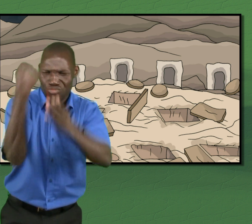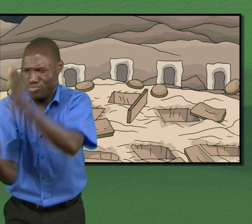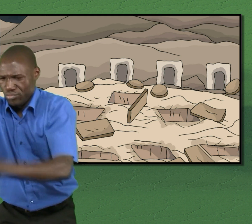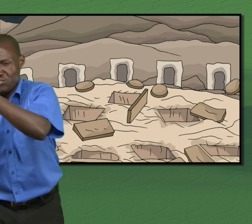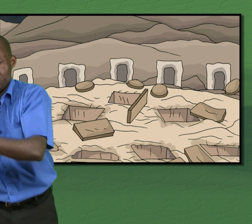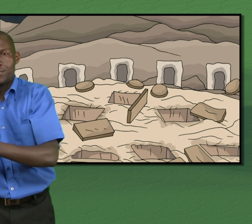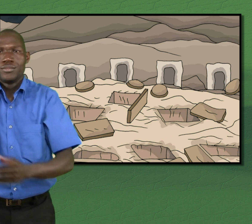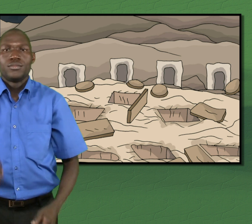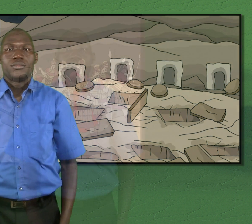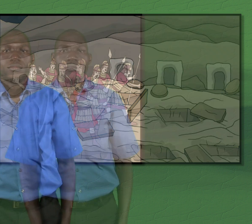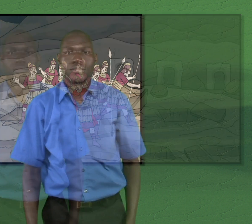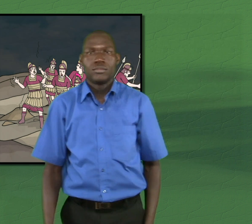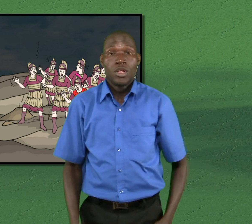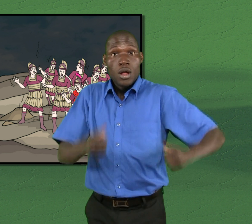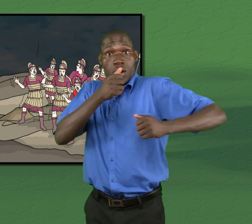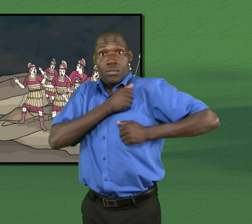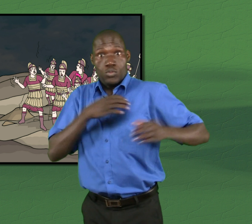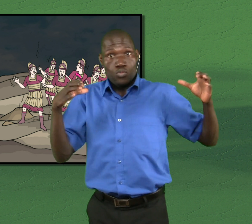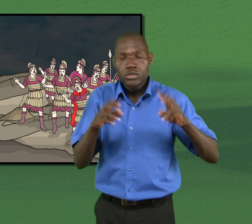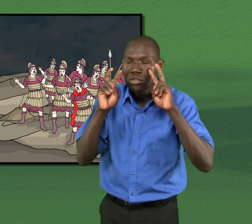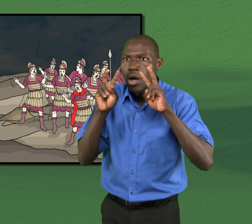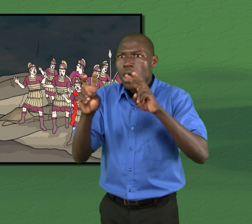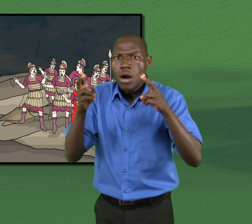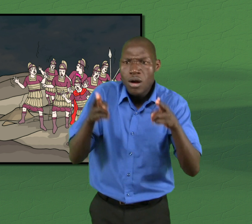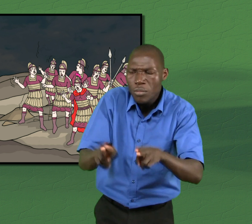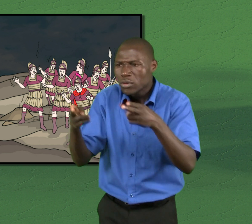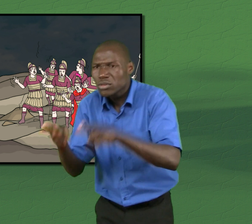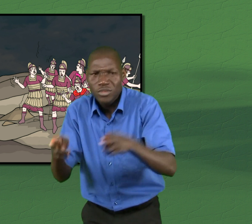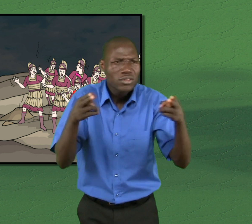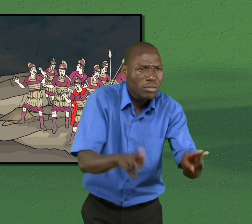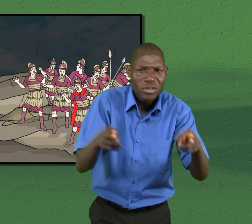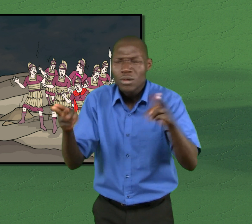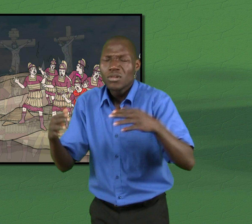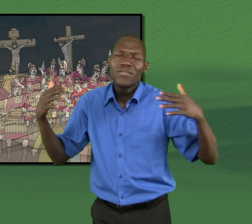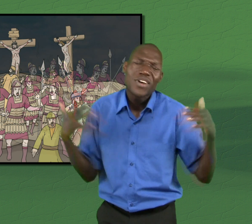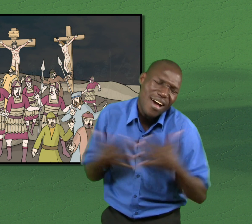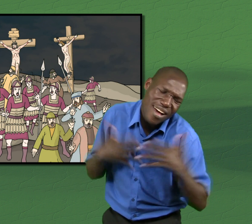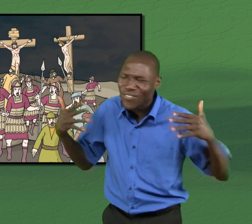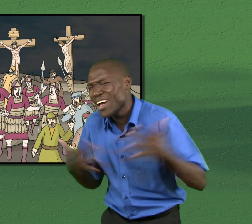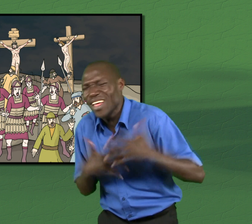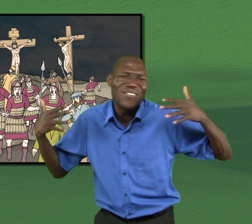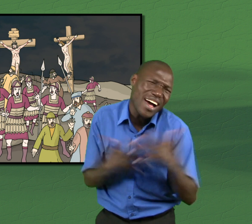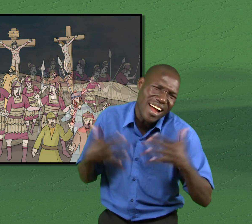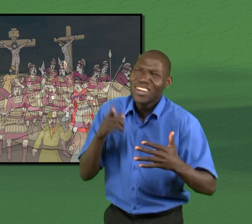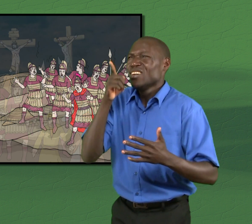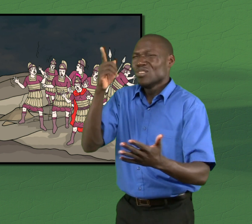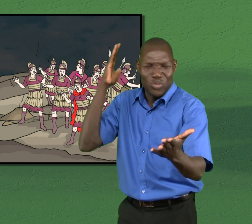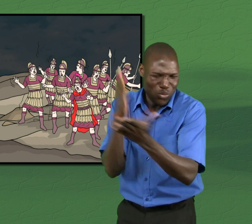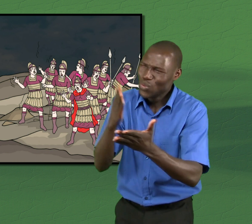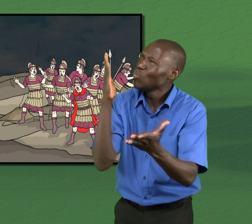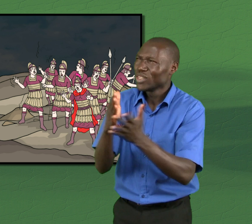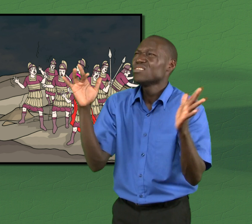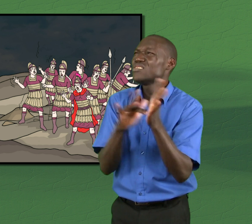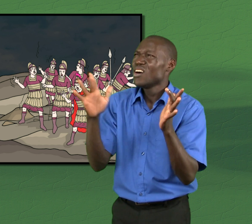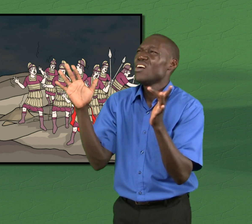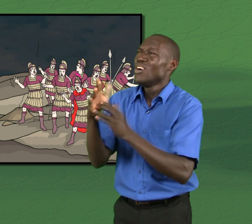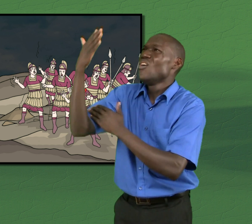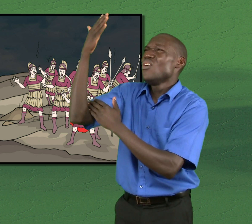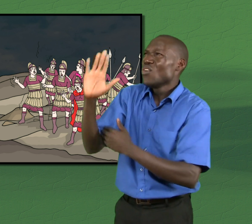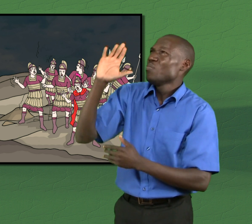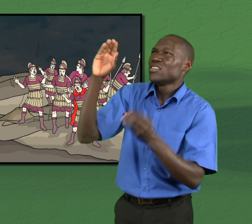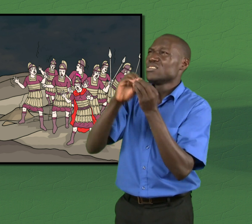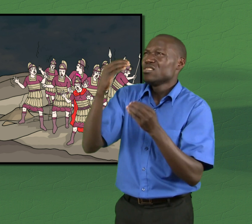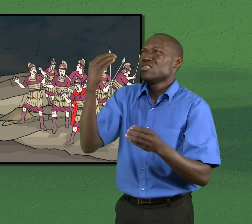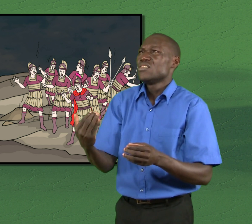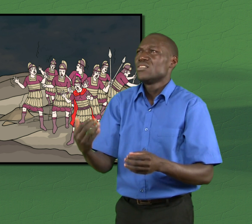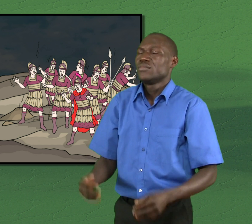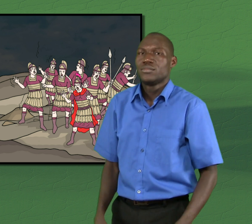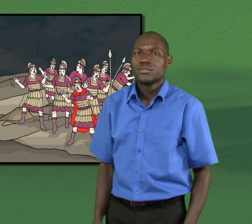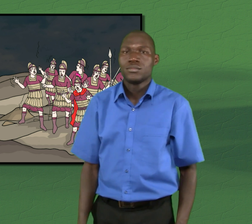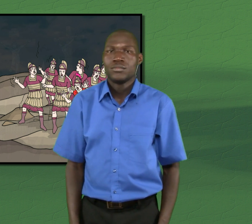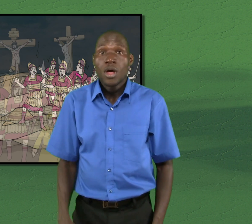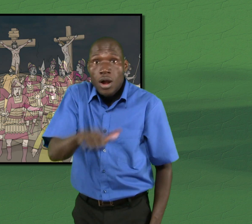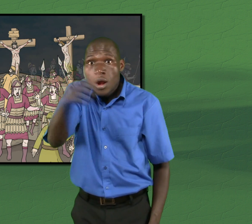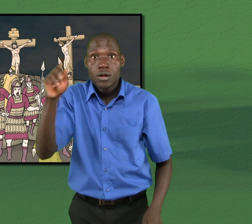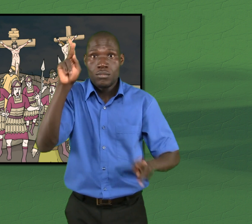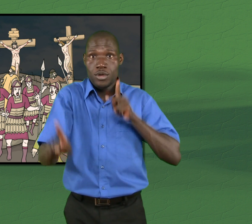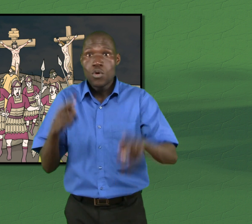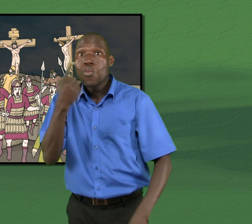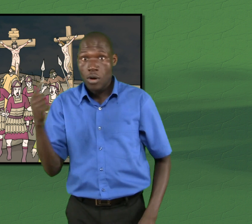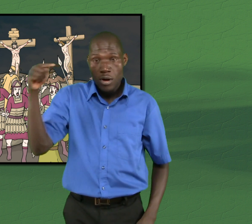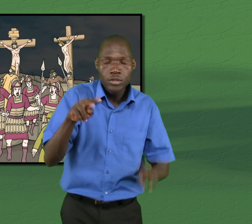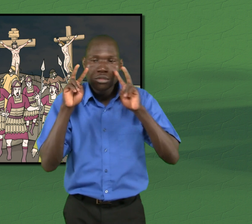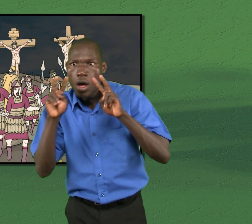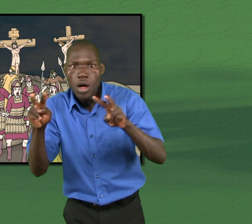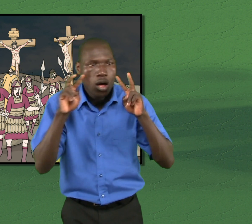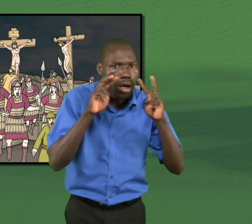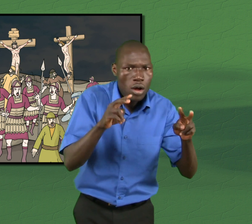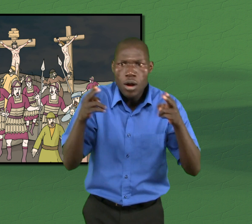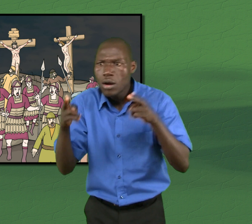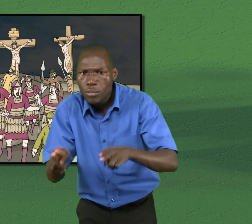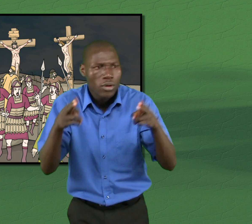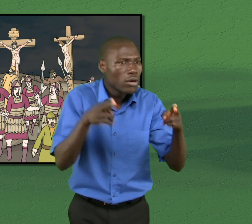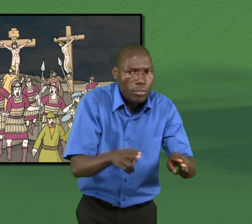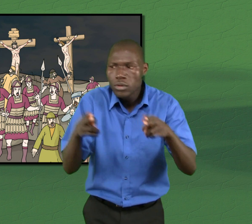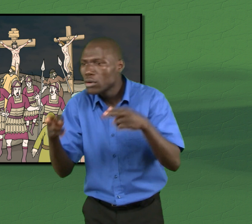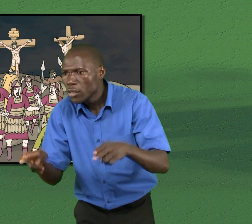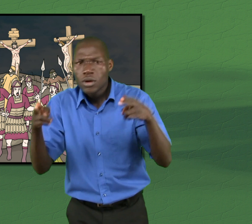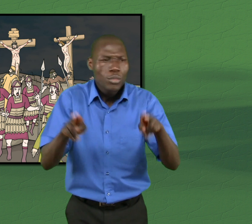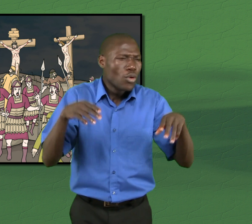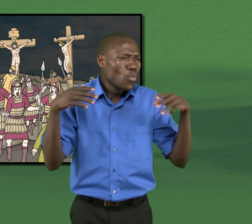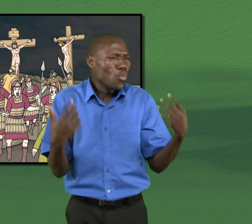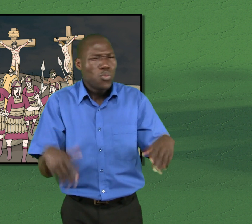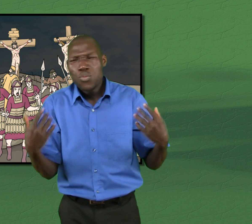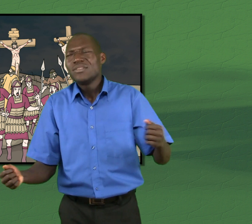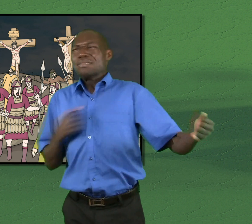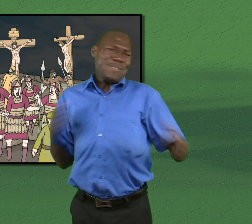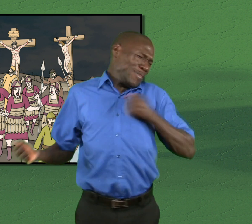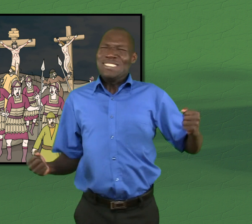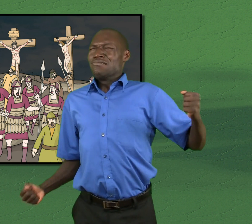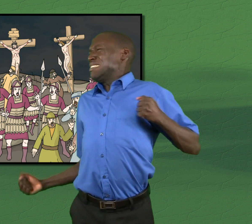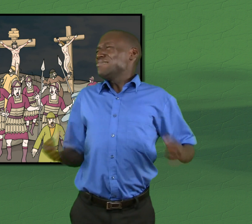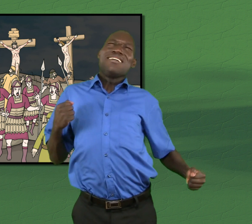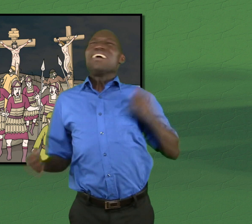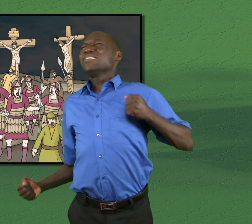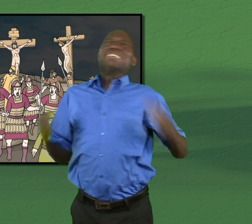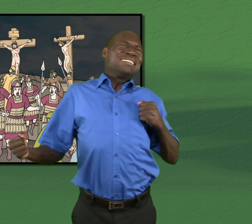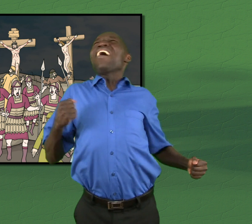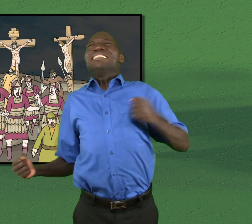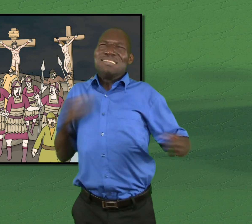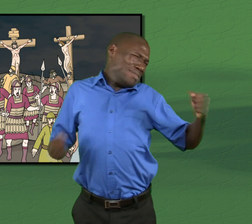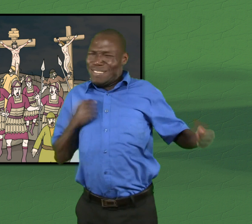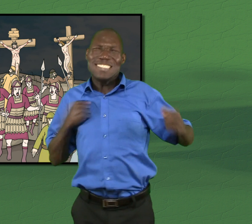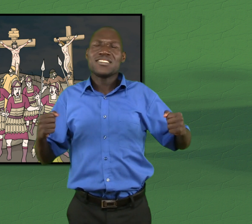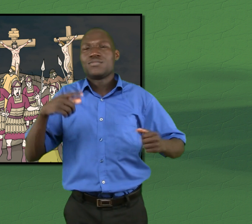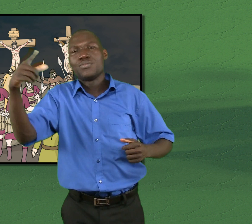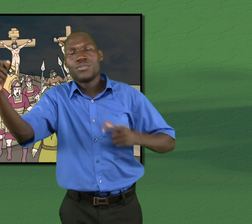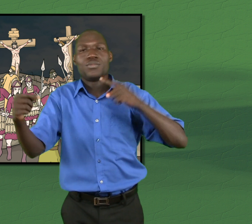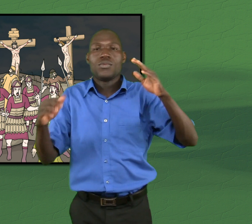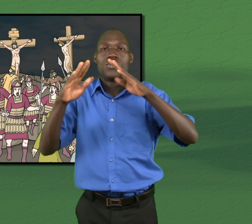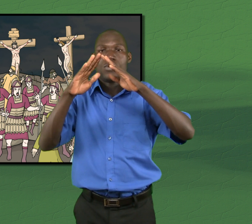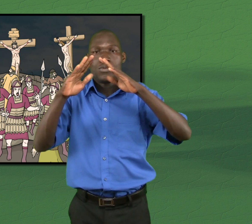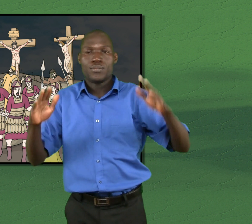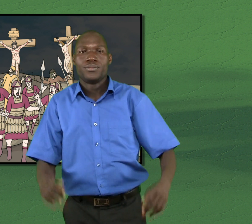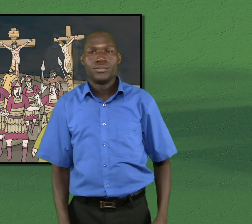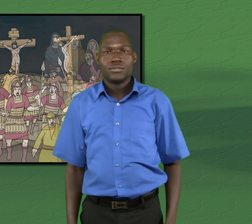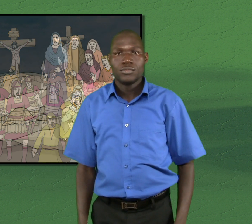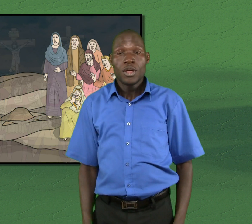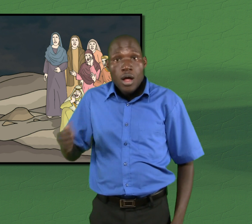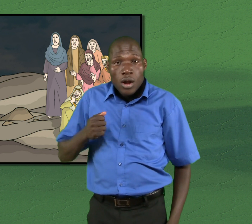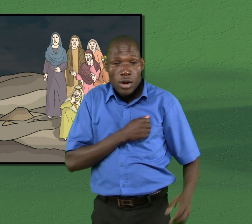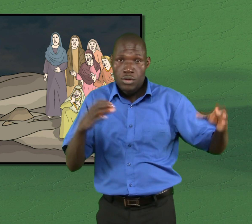When the centurion and those with him who were guarding Jesus saw the earthquake and all that had happened, they were terrified and said, “Truly this was the Son of God.”